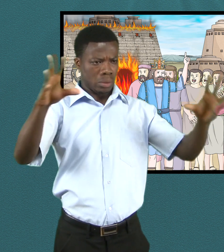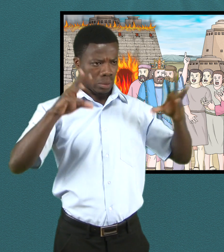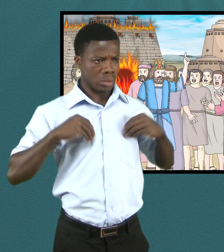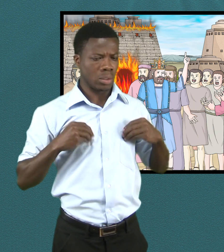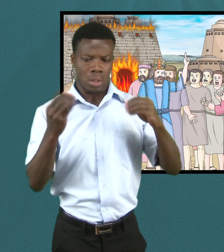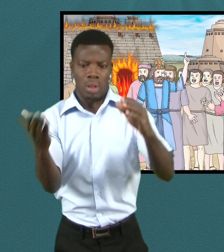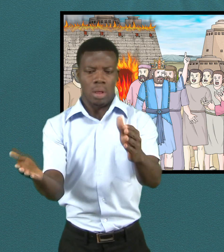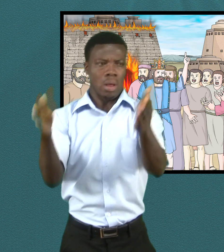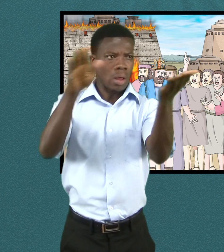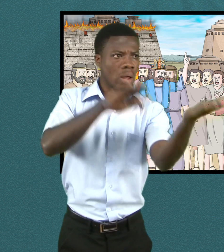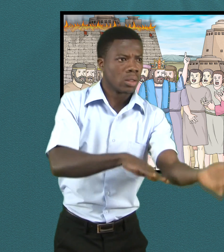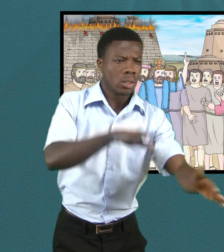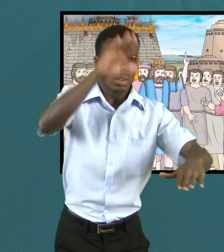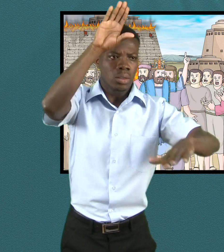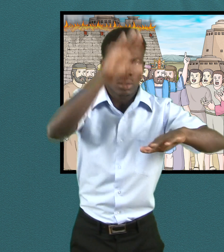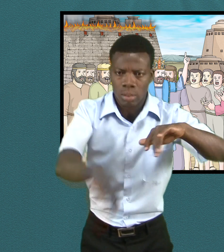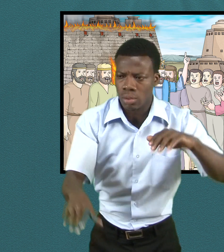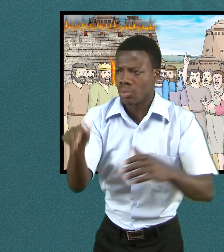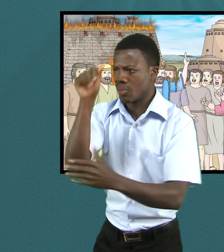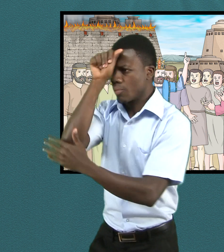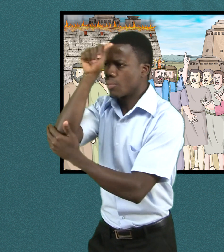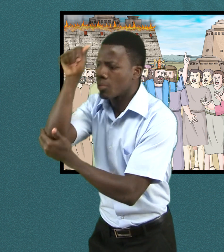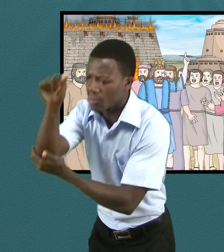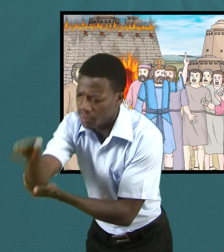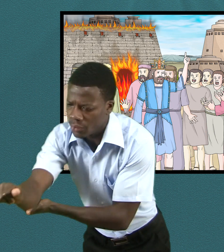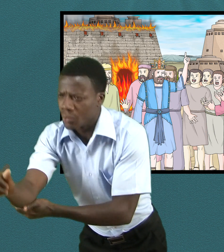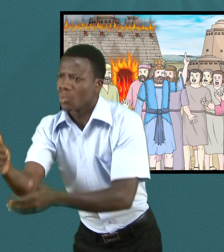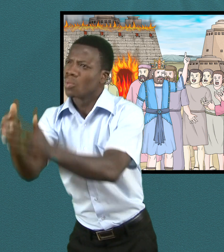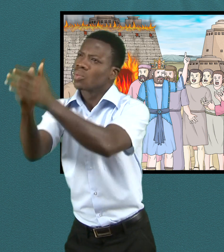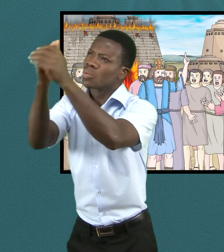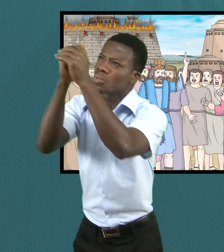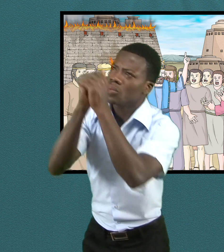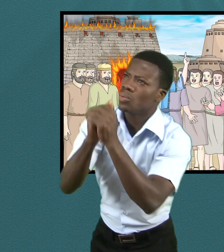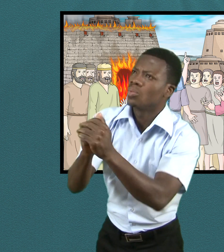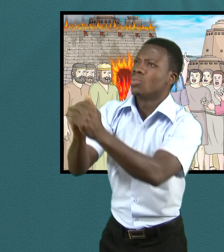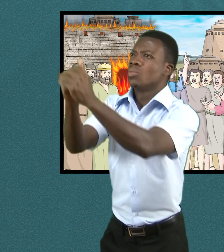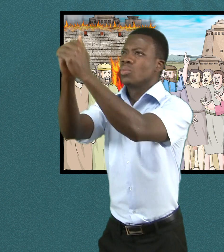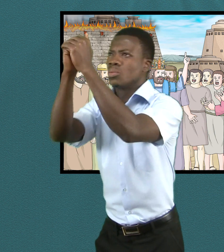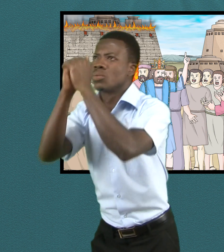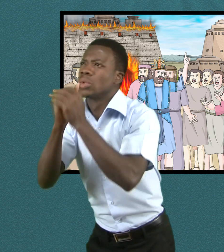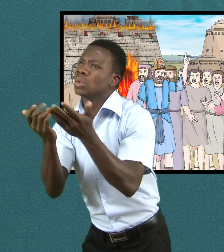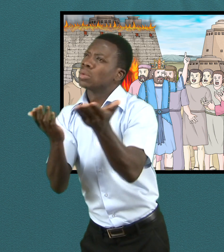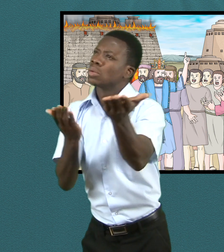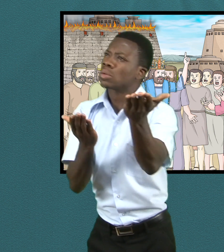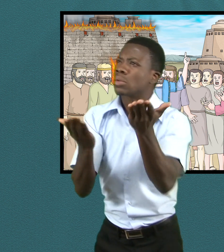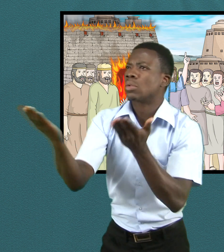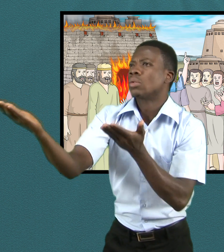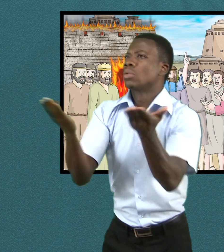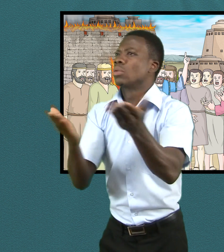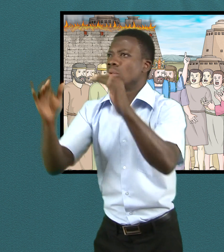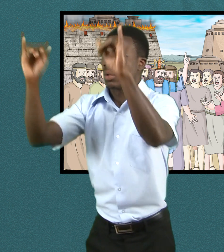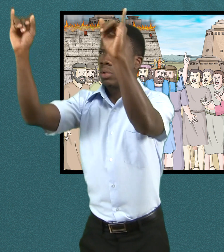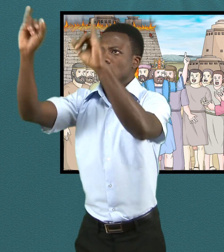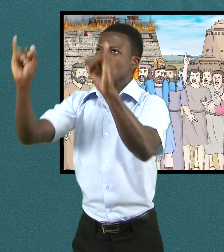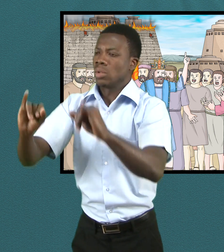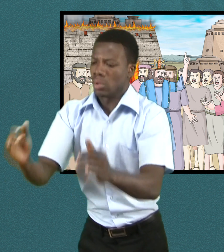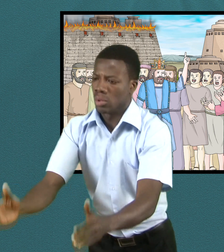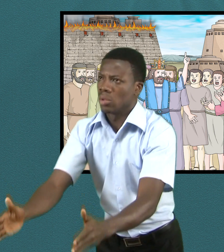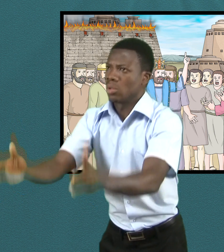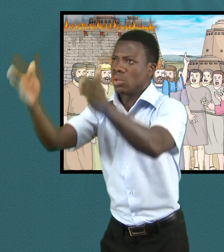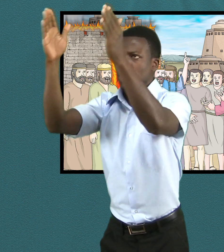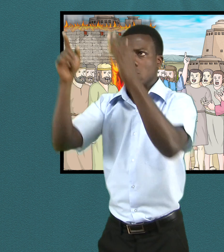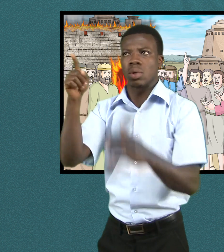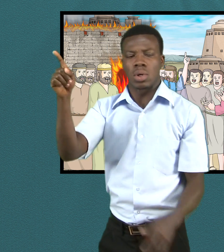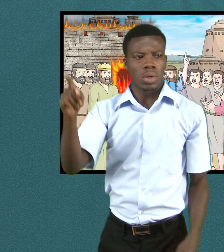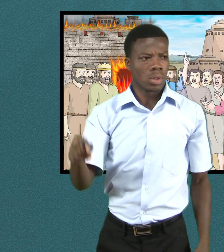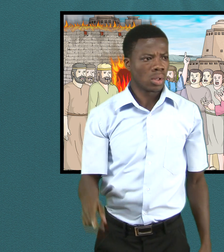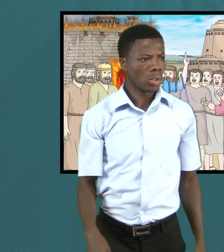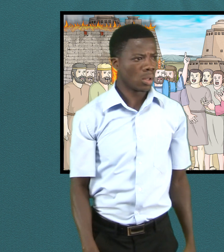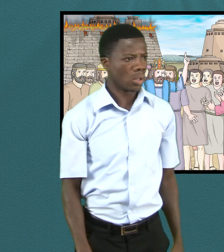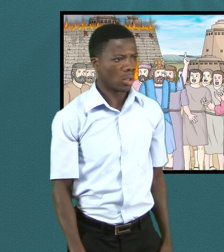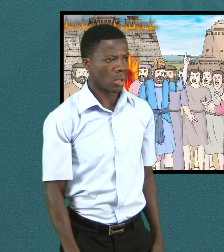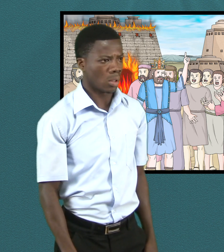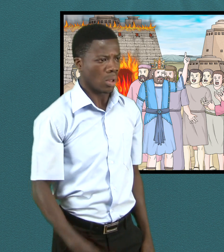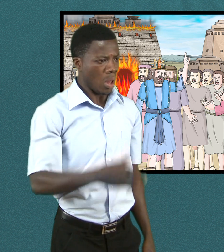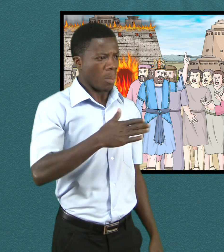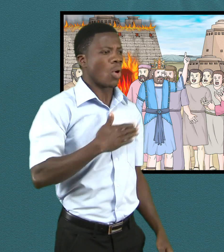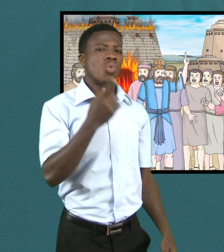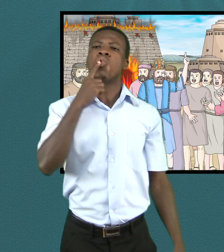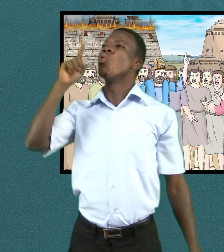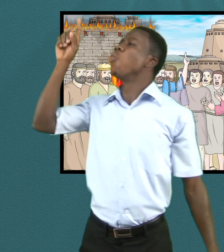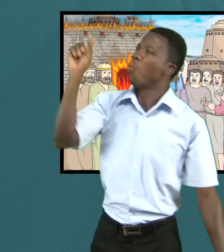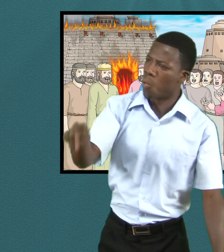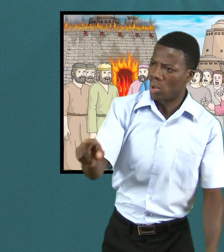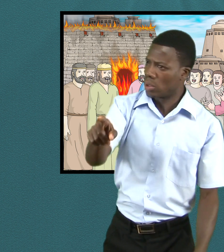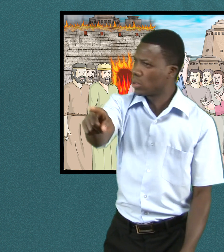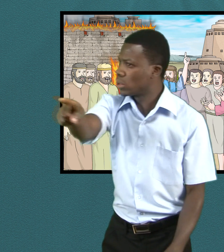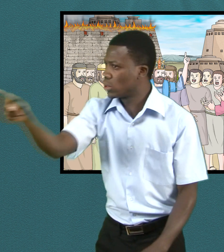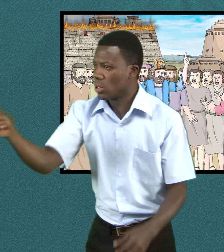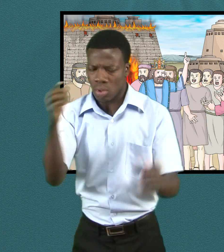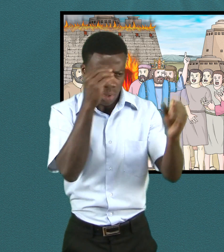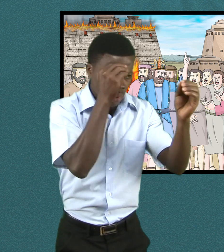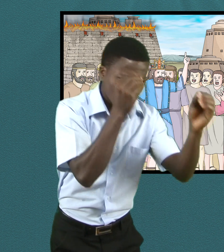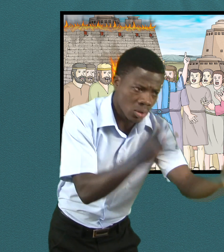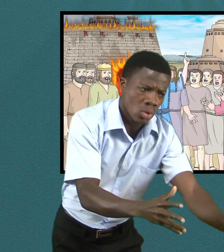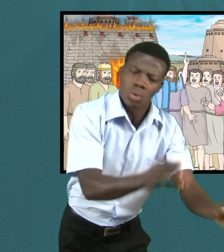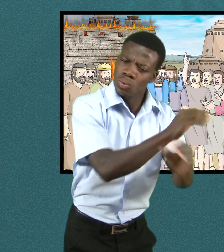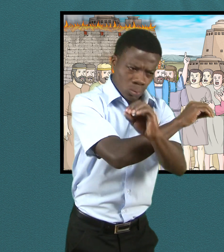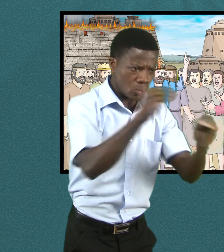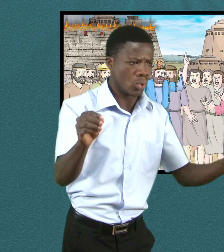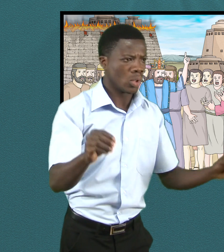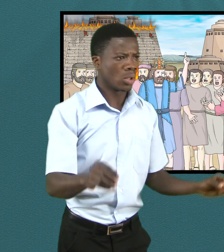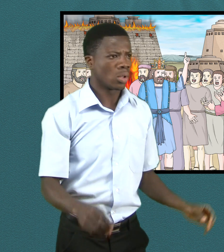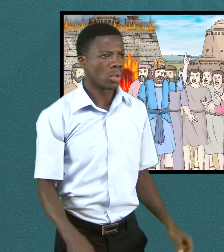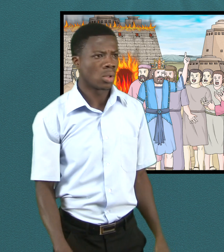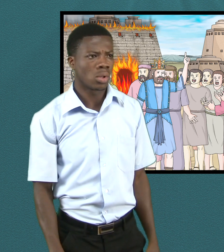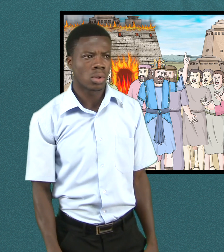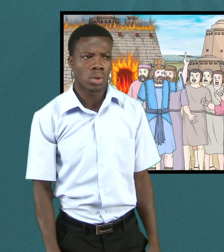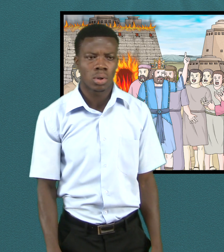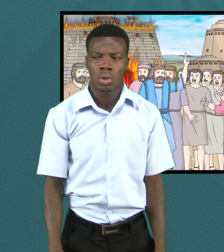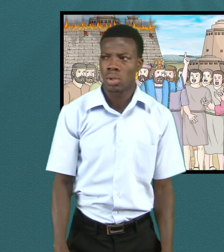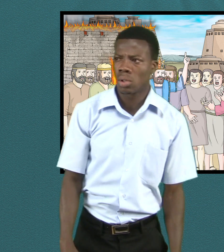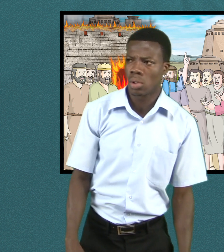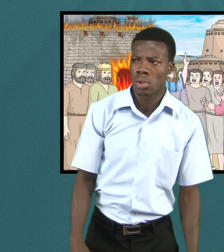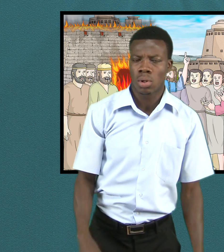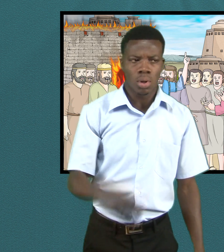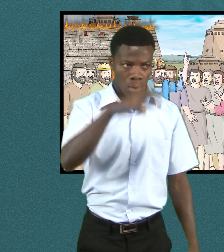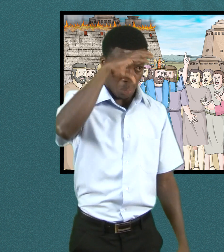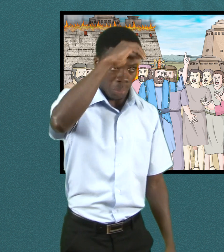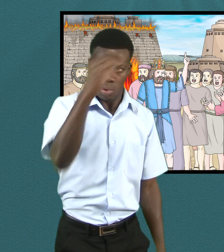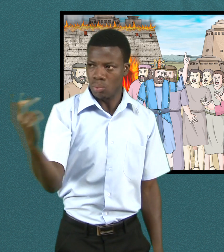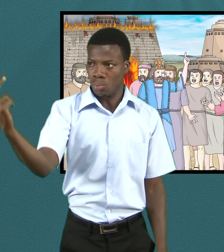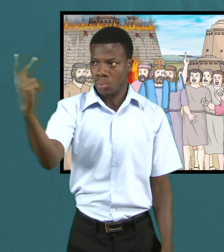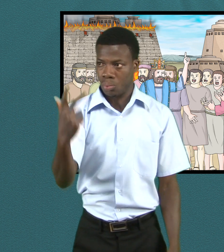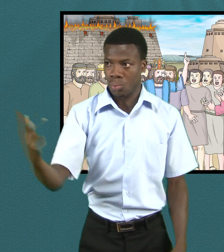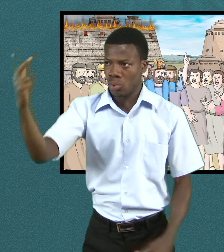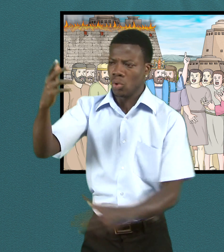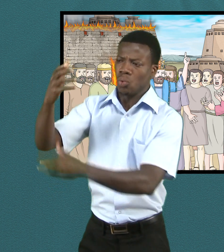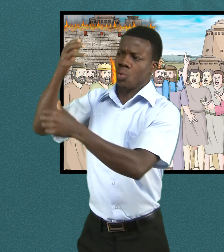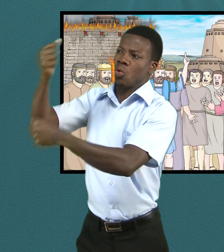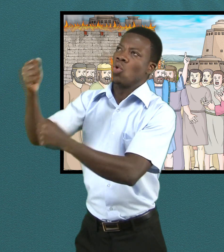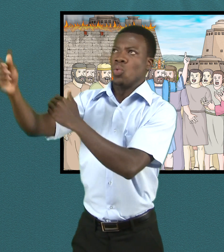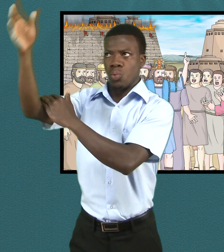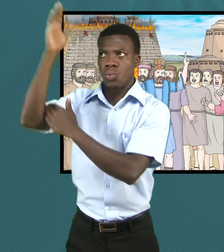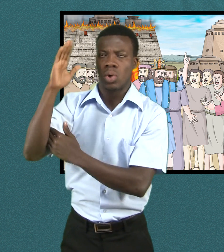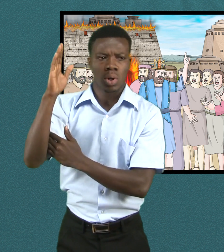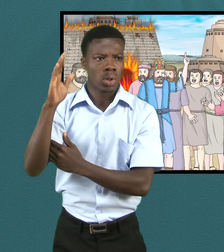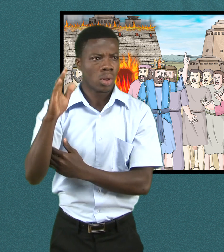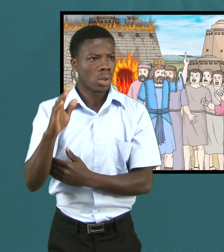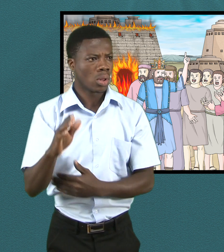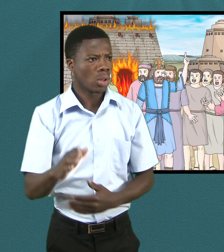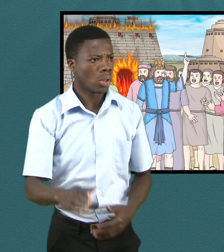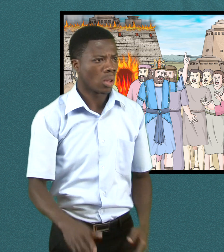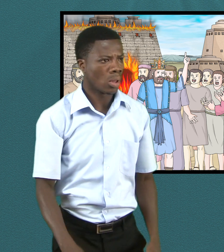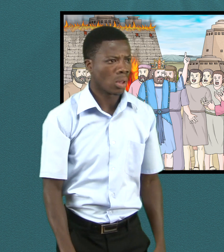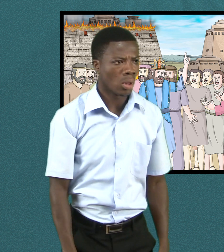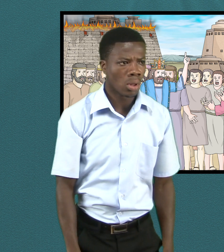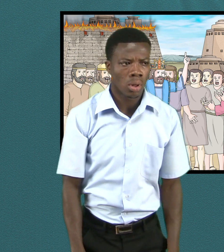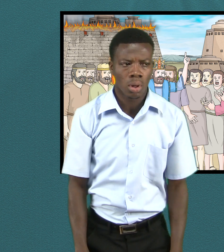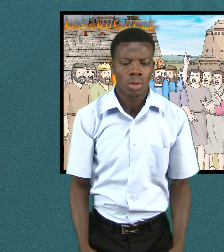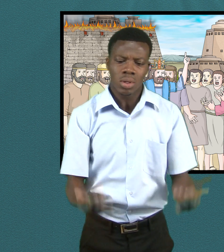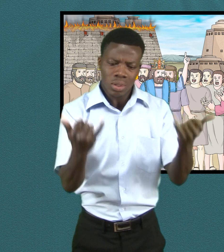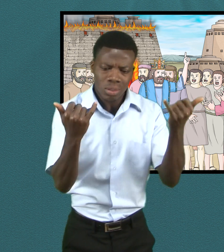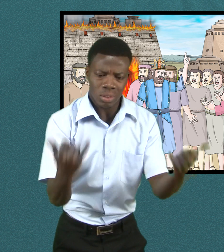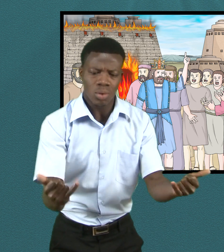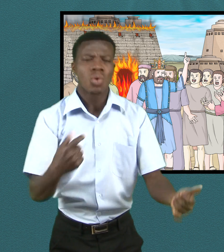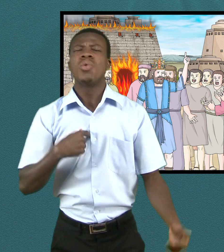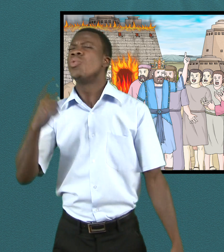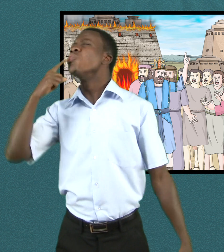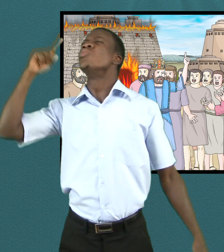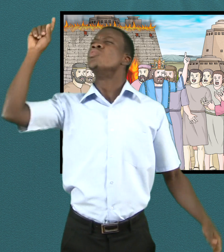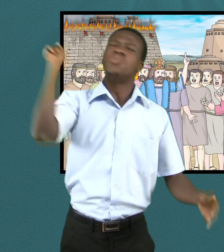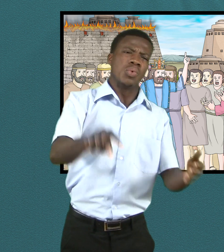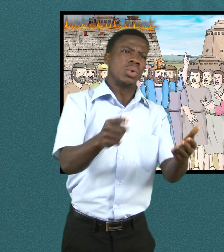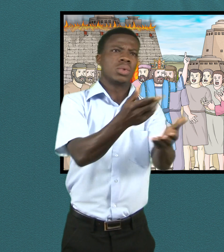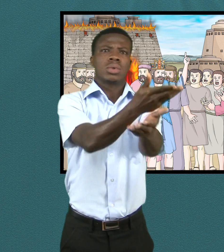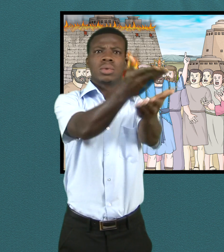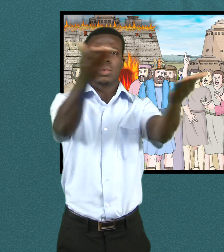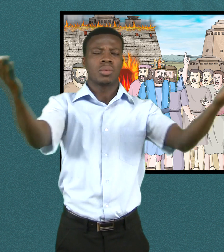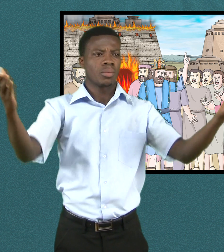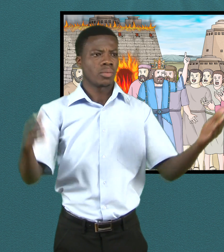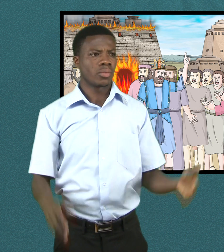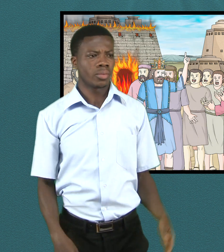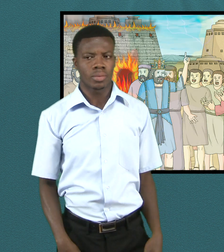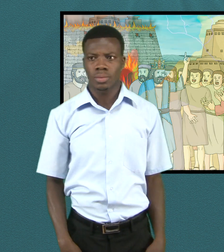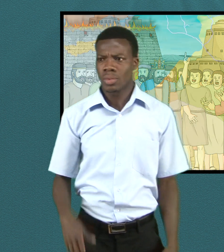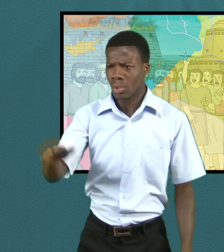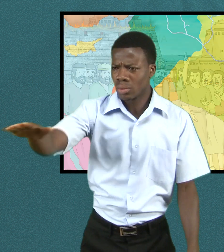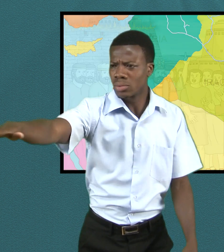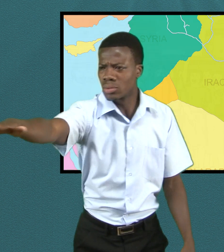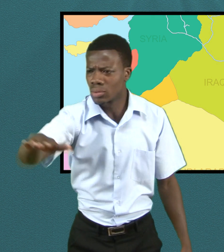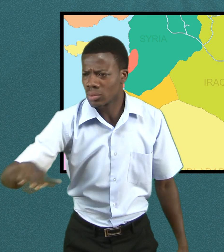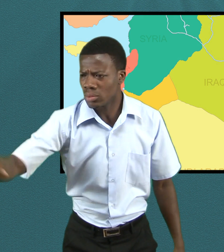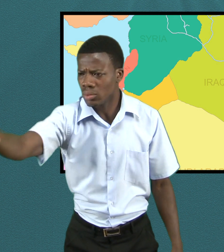They violated the king’s command and risked their lives rather than serve or worship any god except their own God.